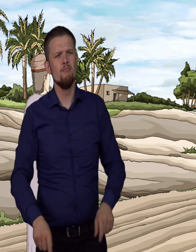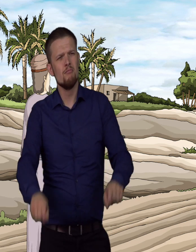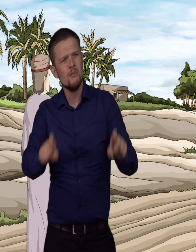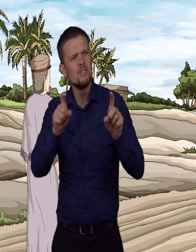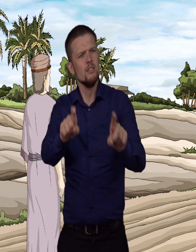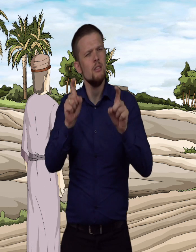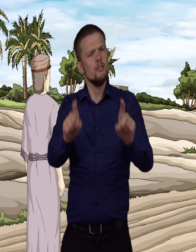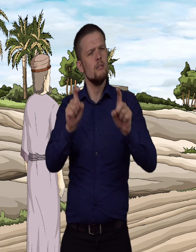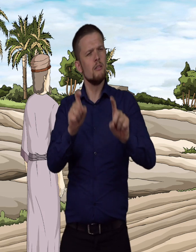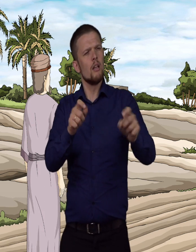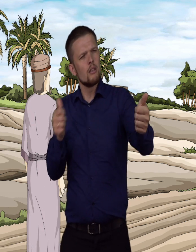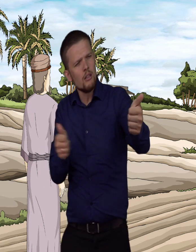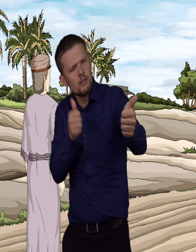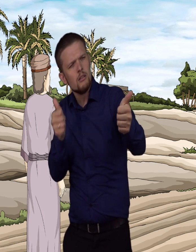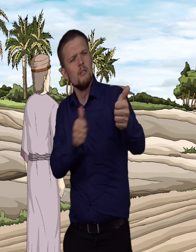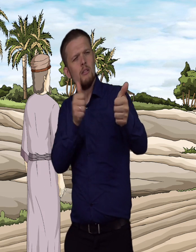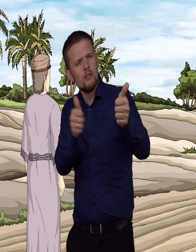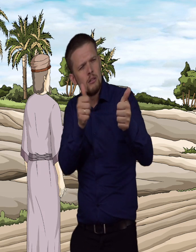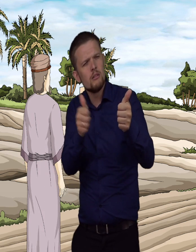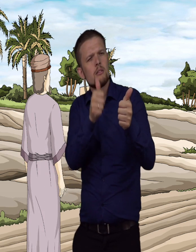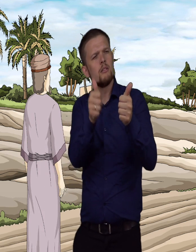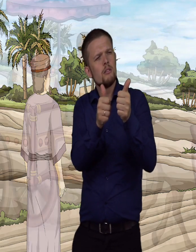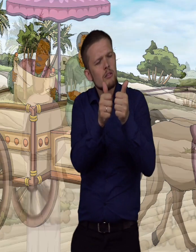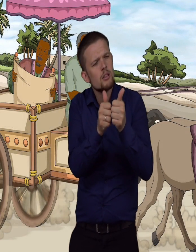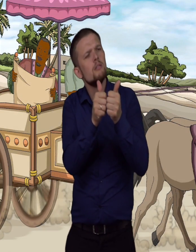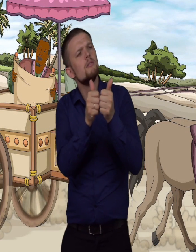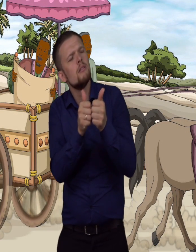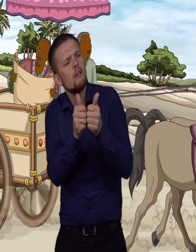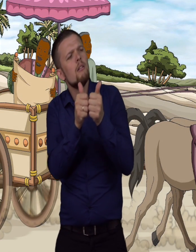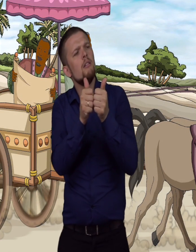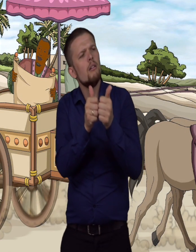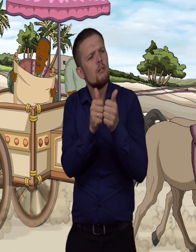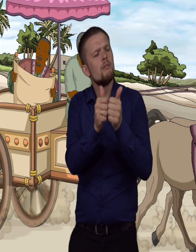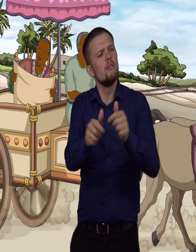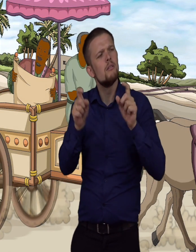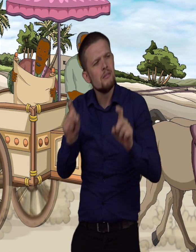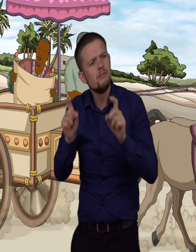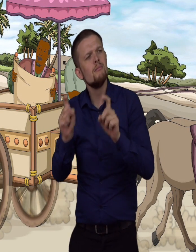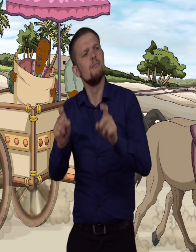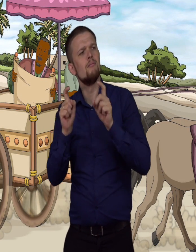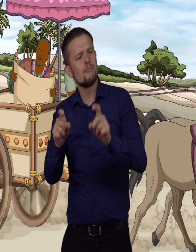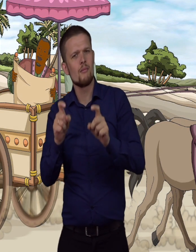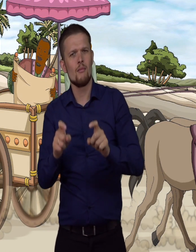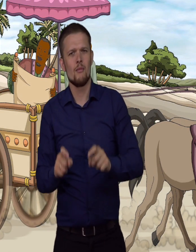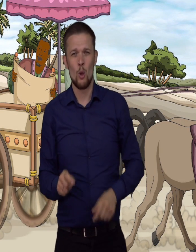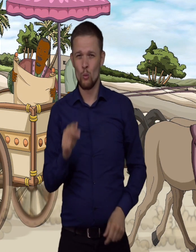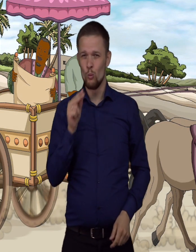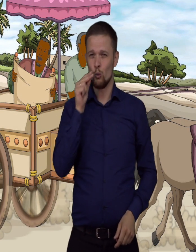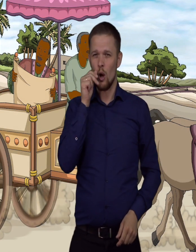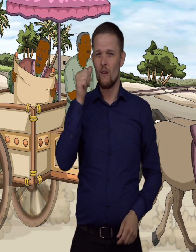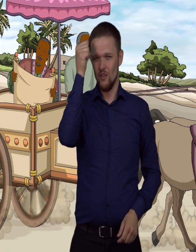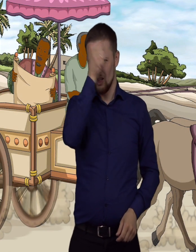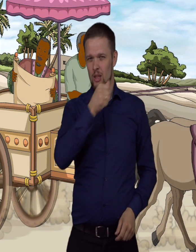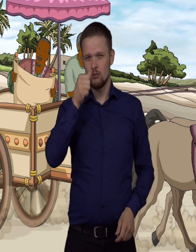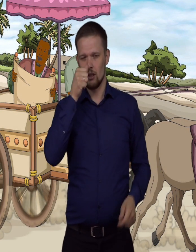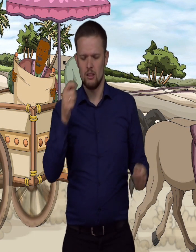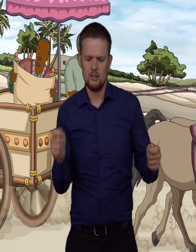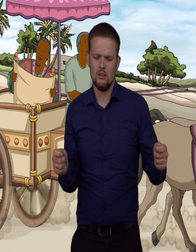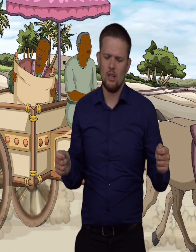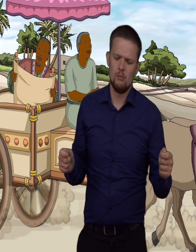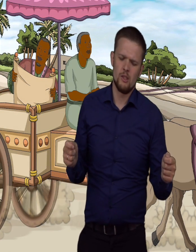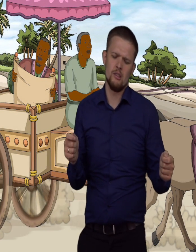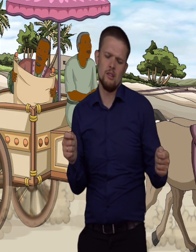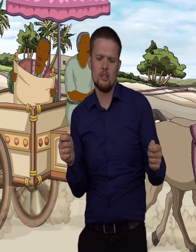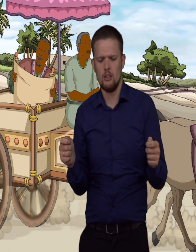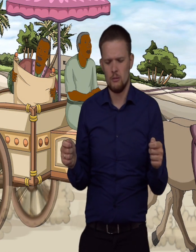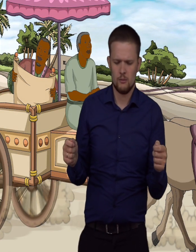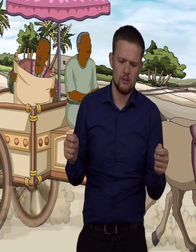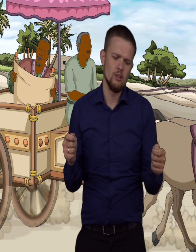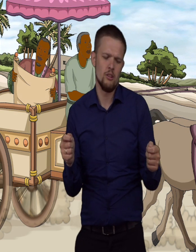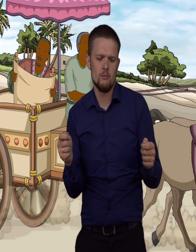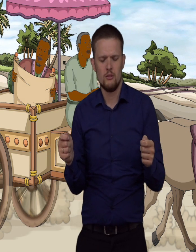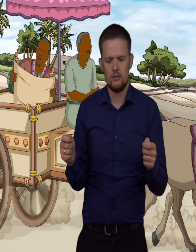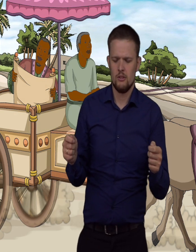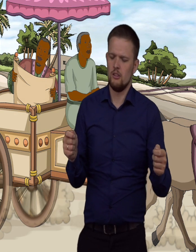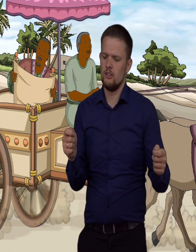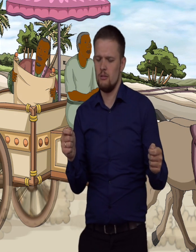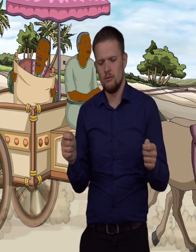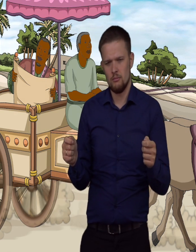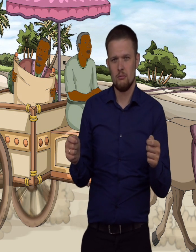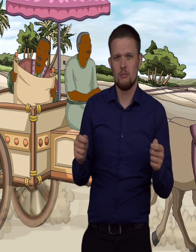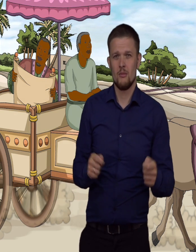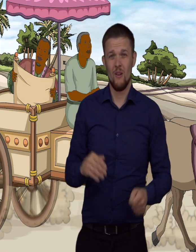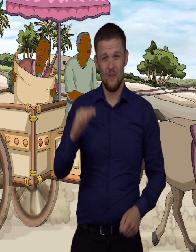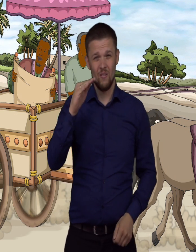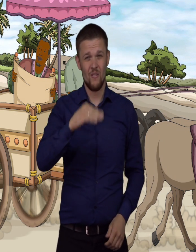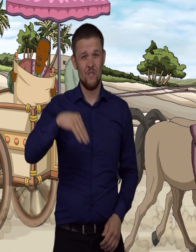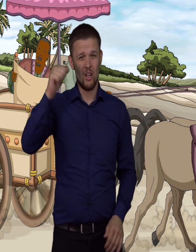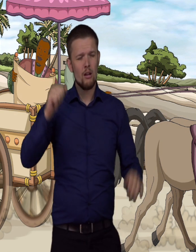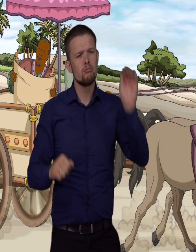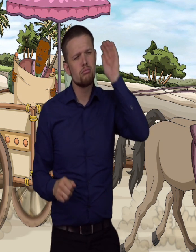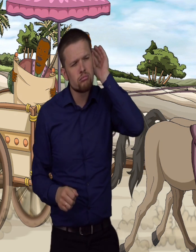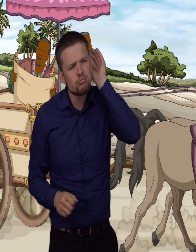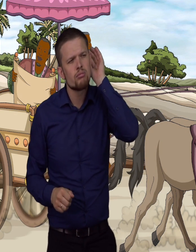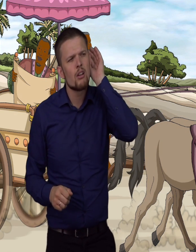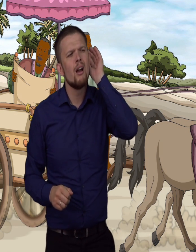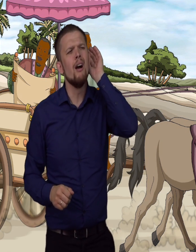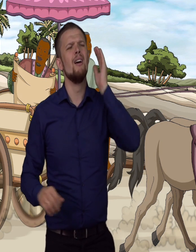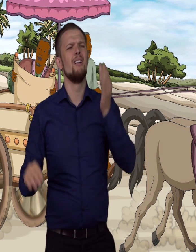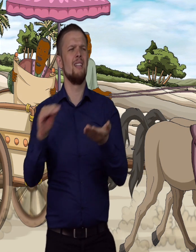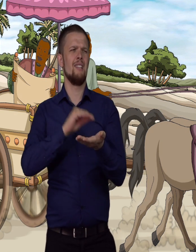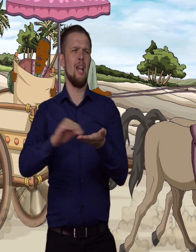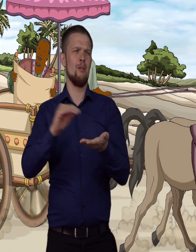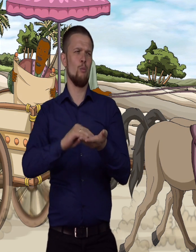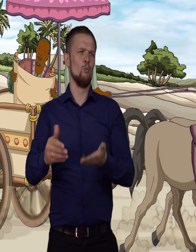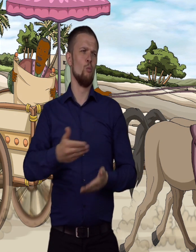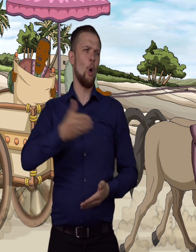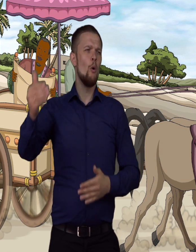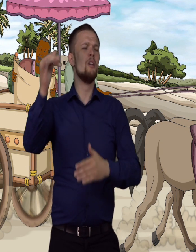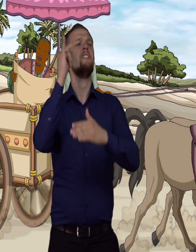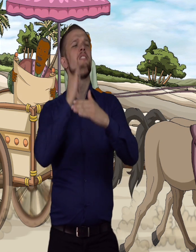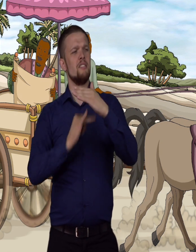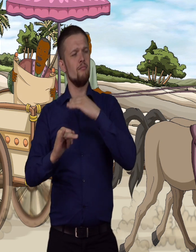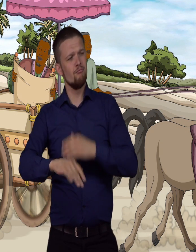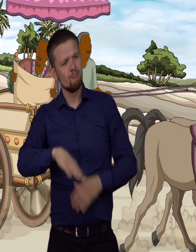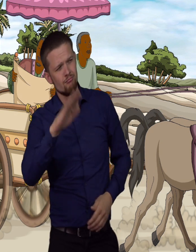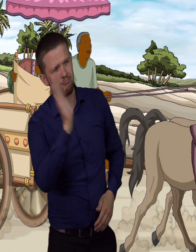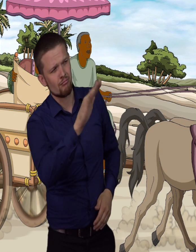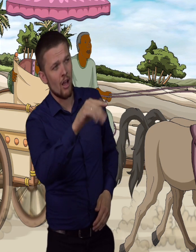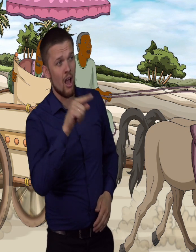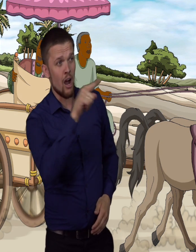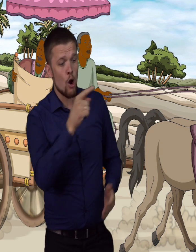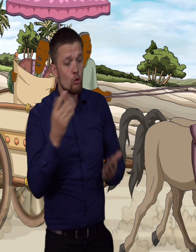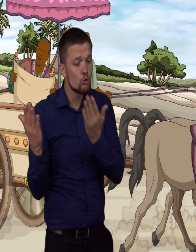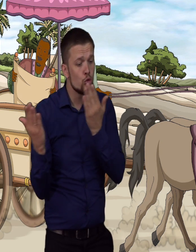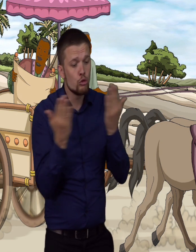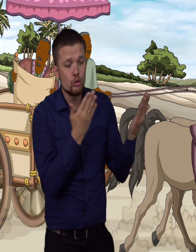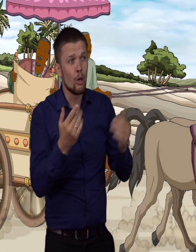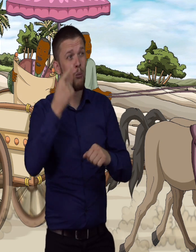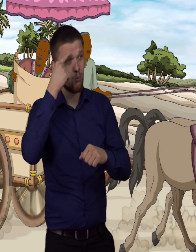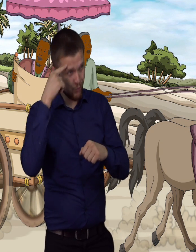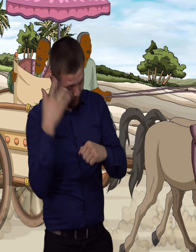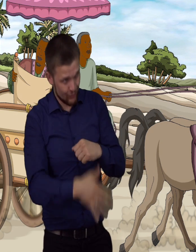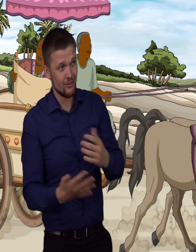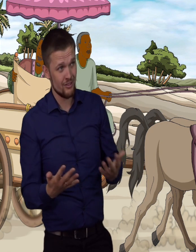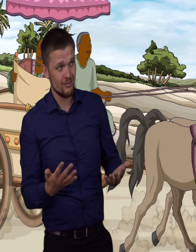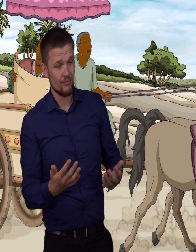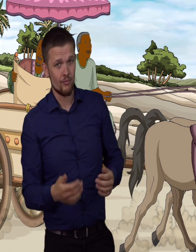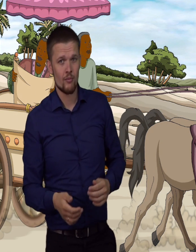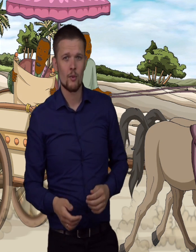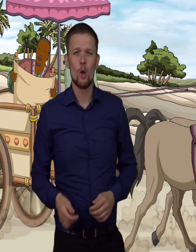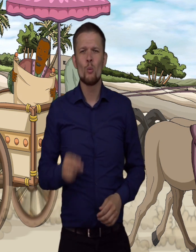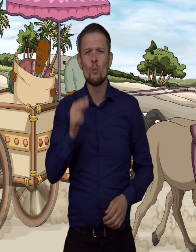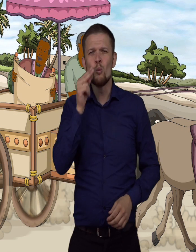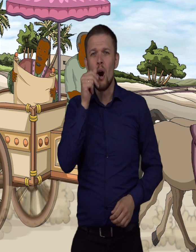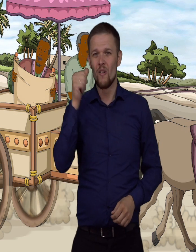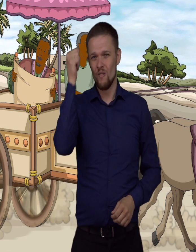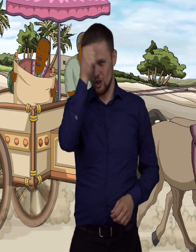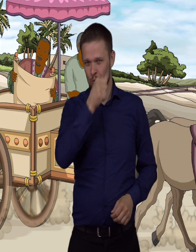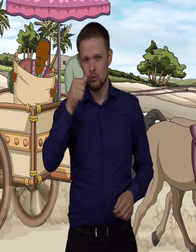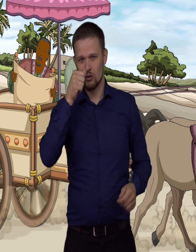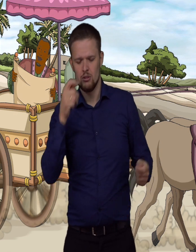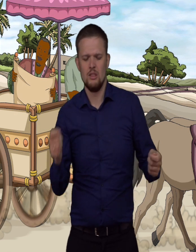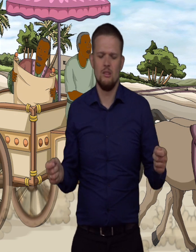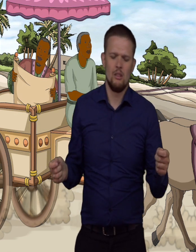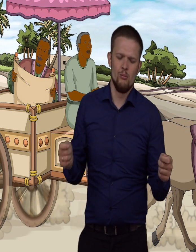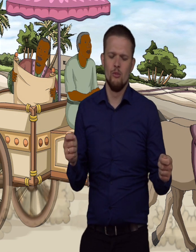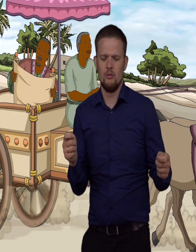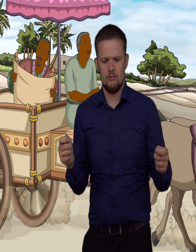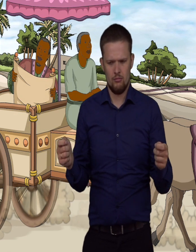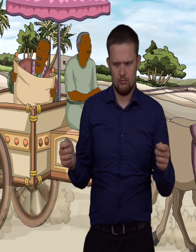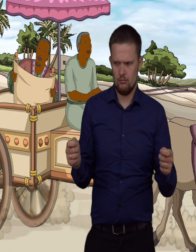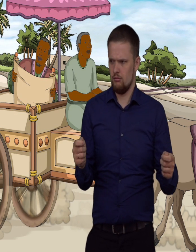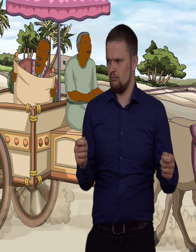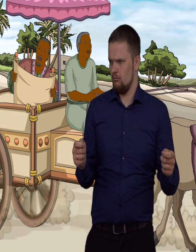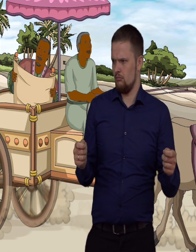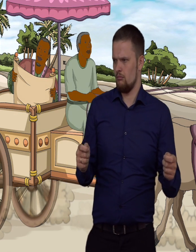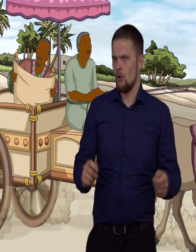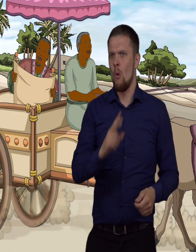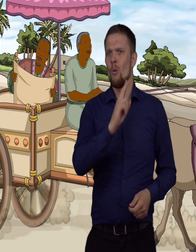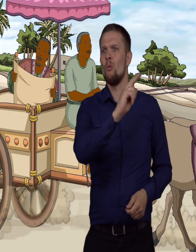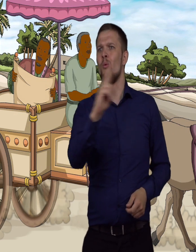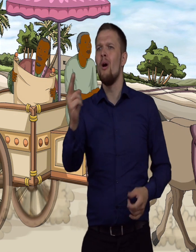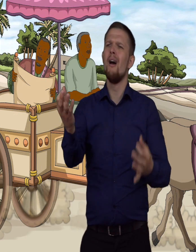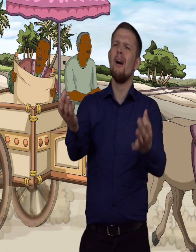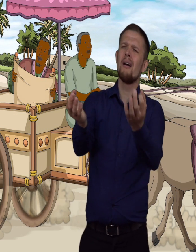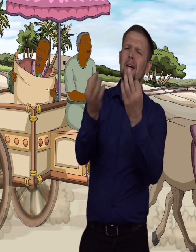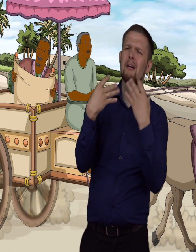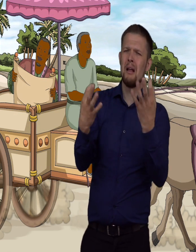So Philip ran up and heard the man reading Isaiah the prophet. “Do you understand what you are reading?”